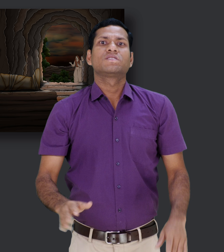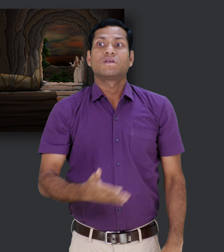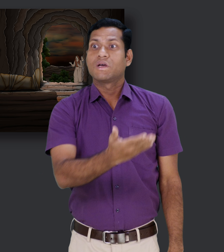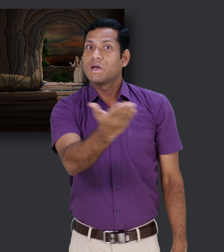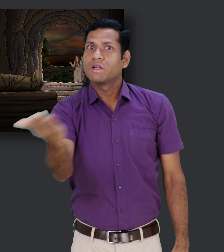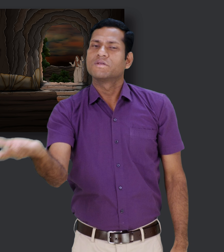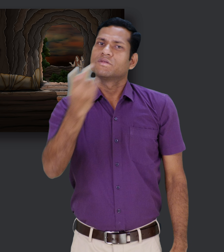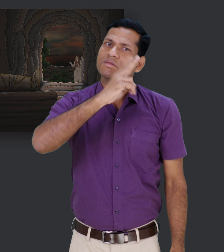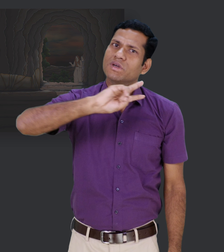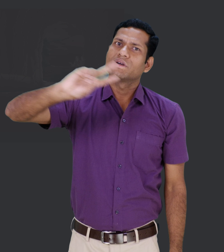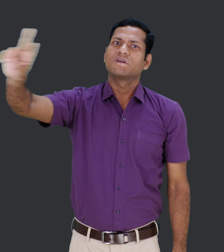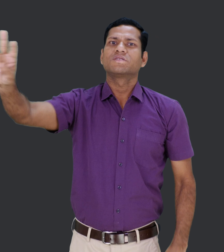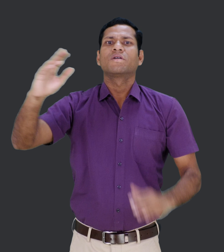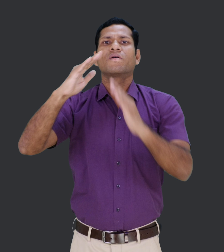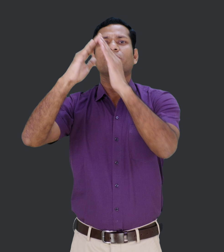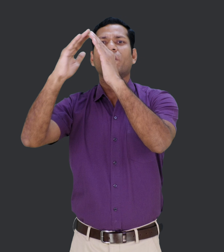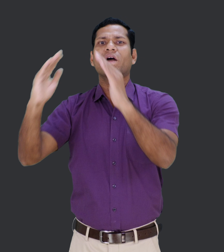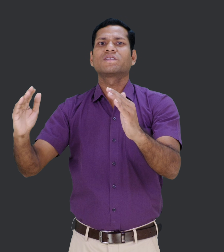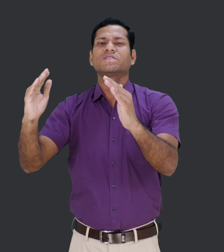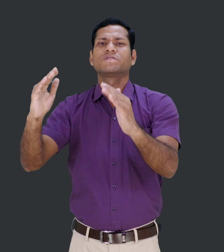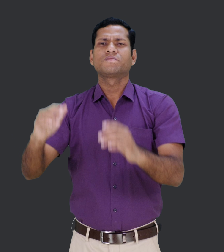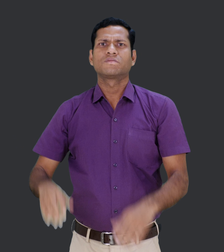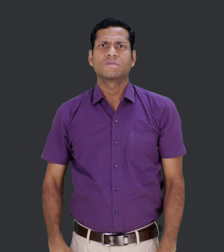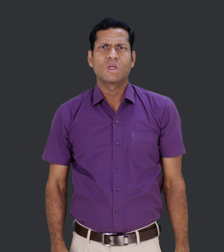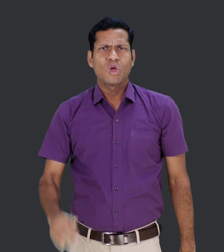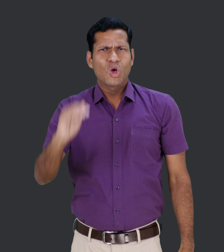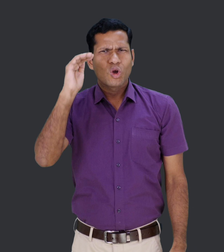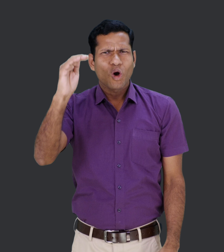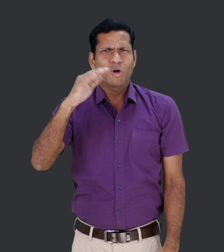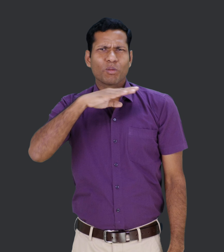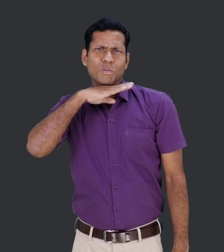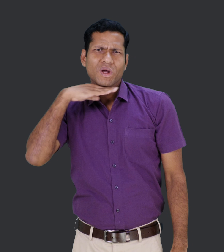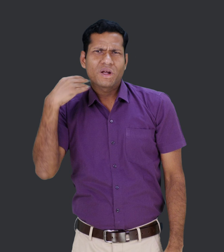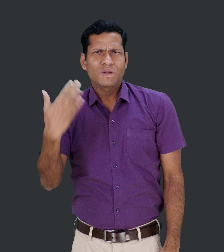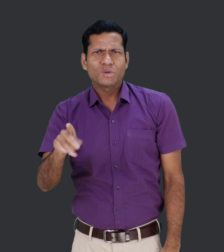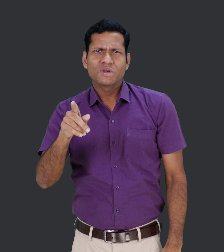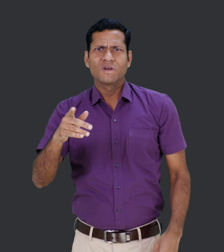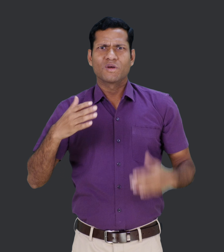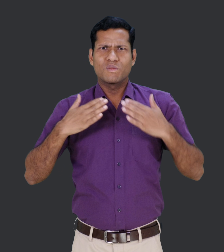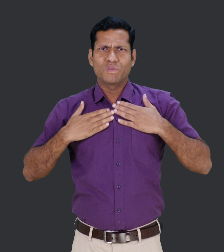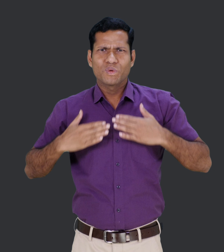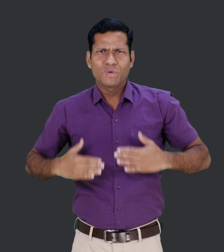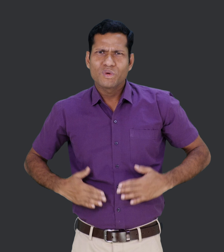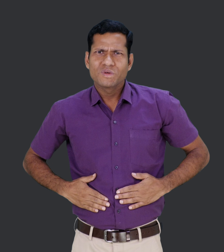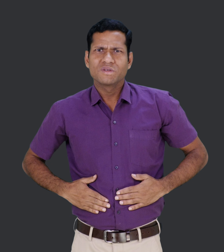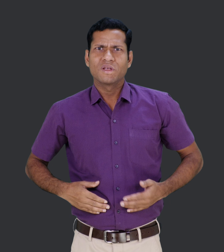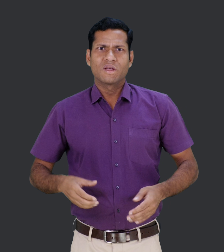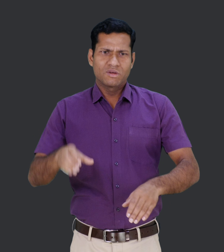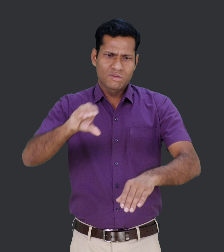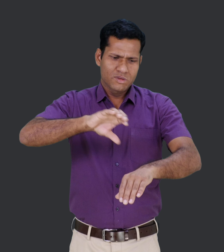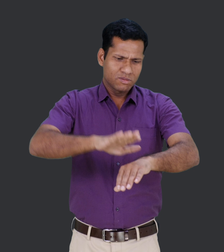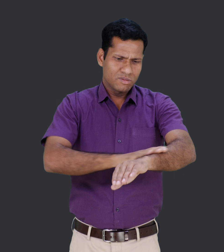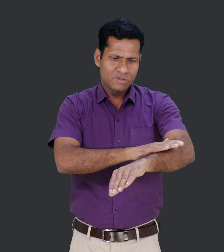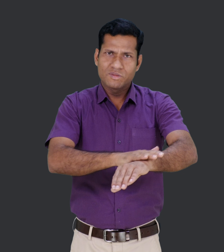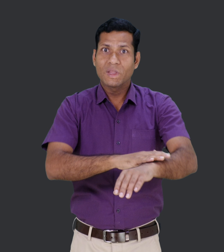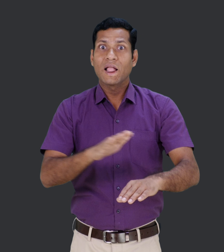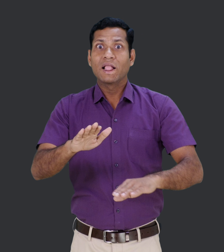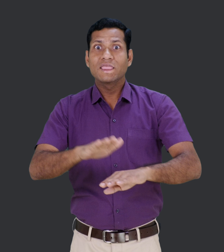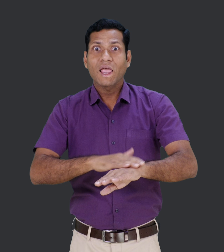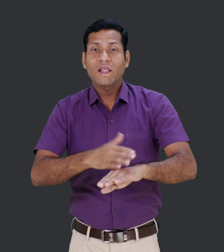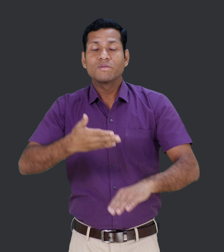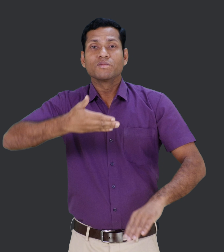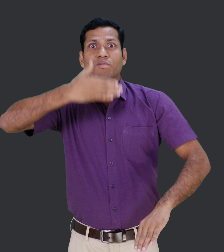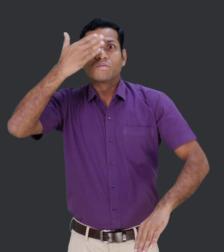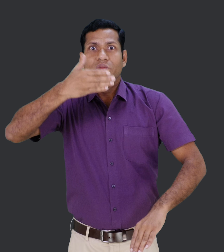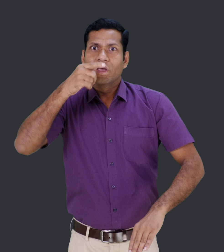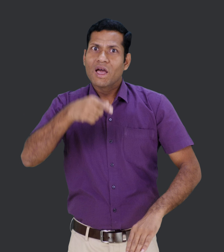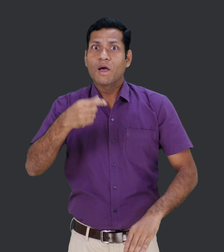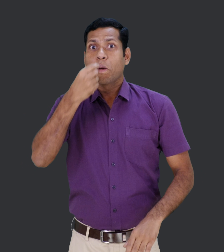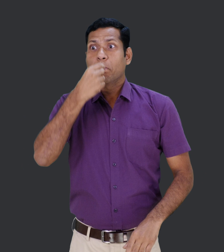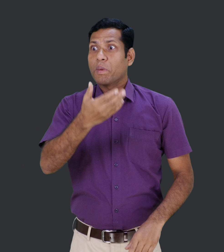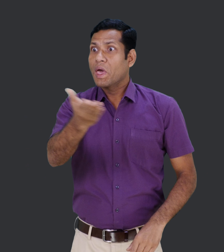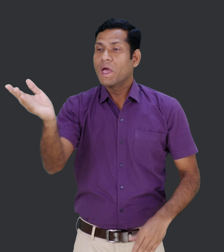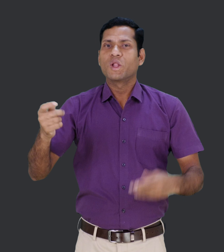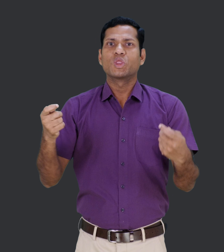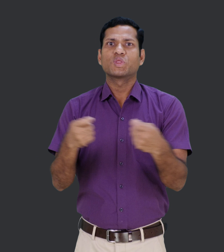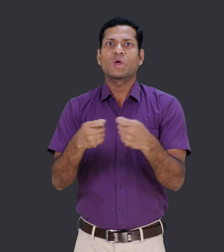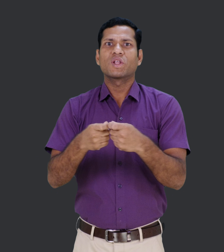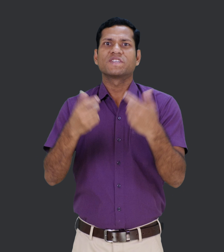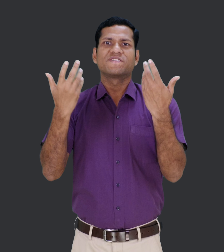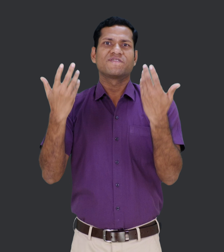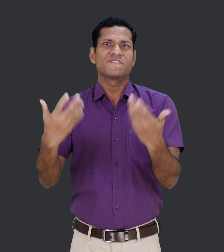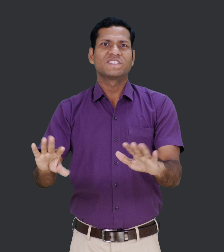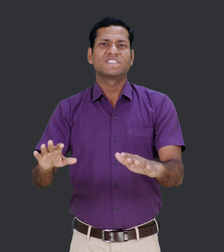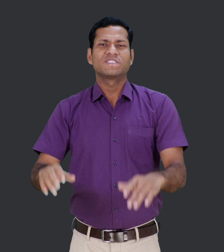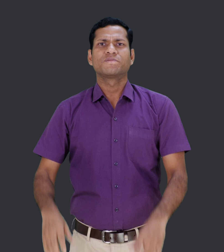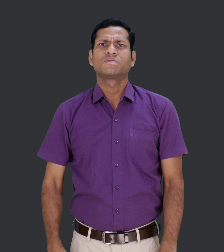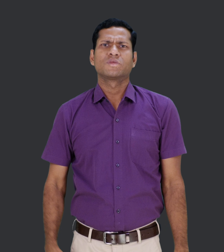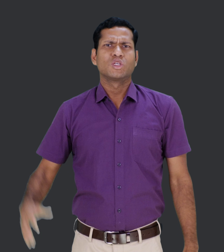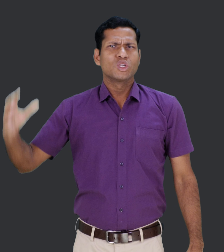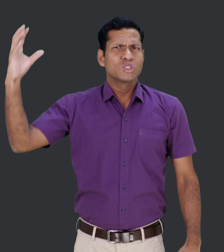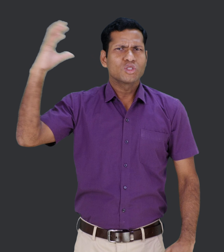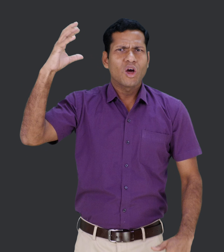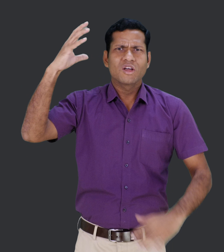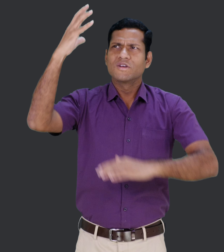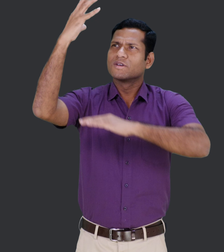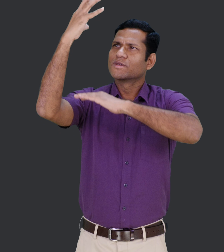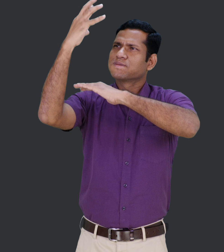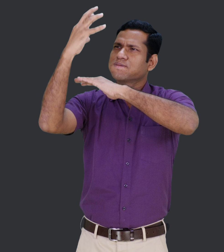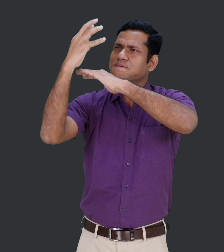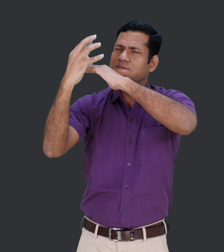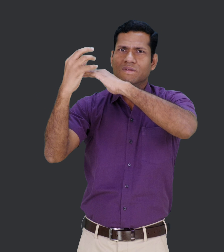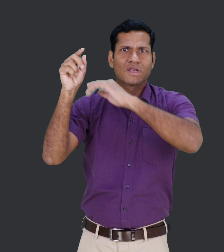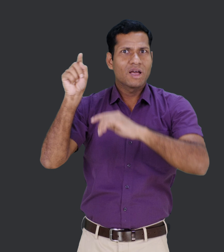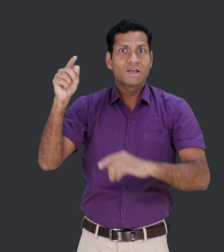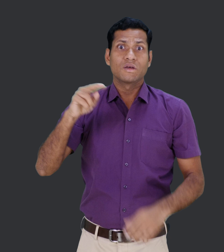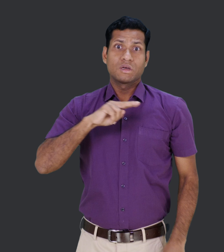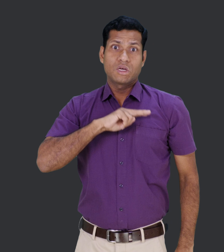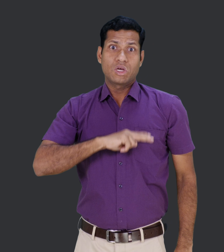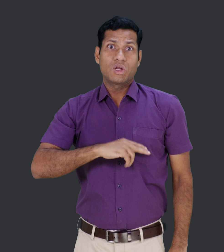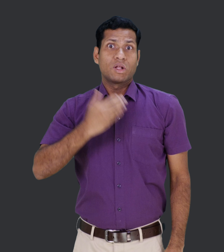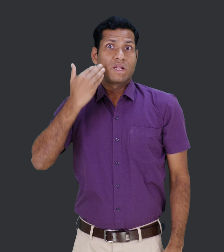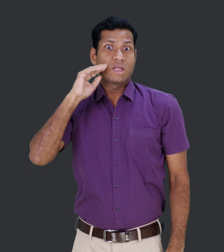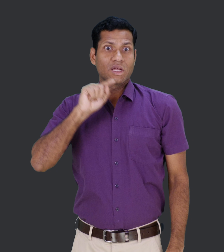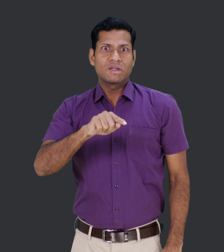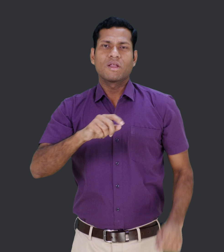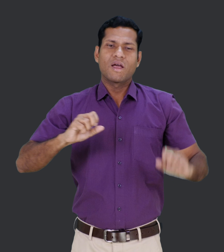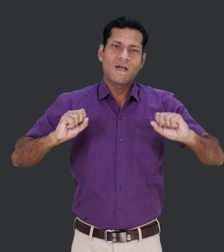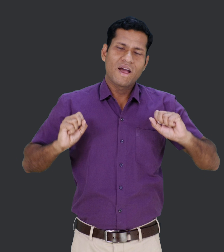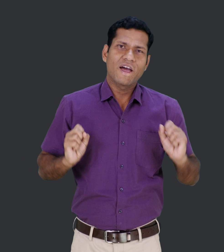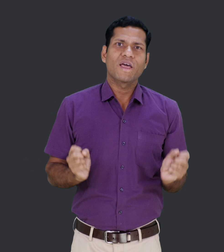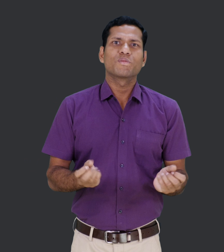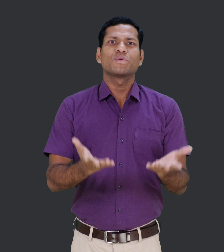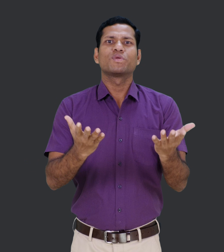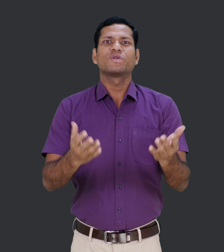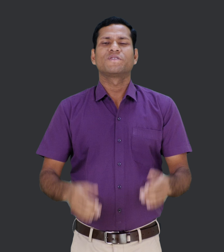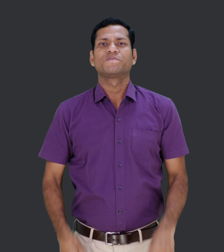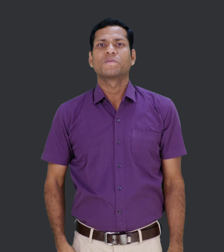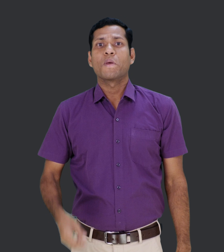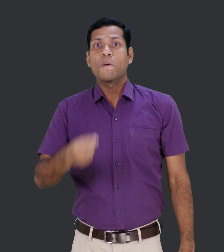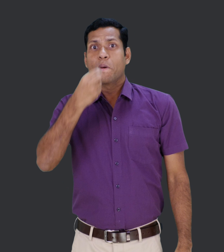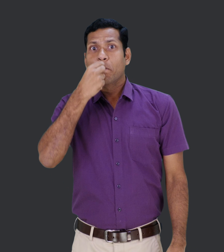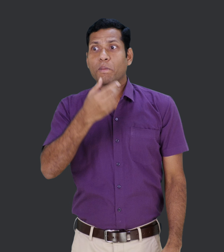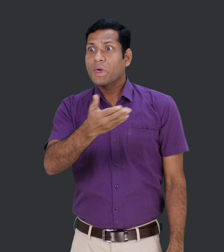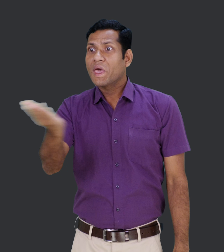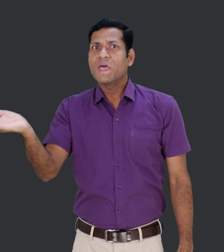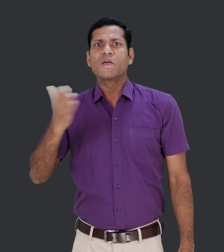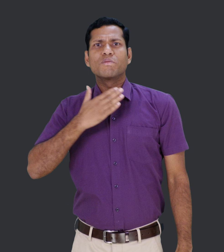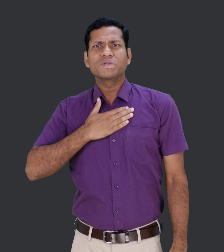Then they returned to prepare spices and perfumes.